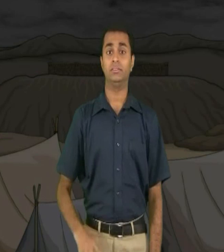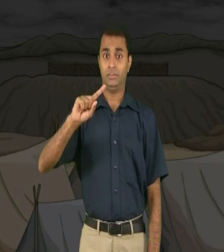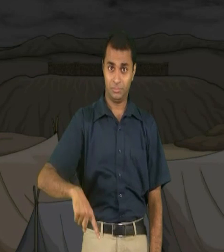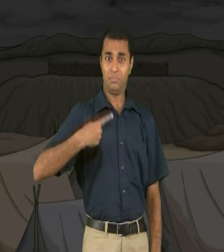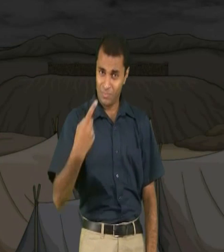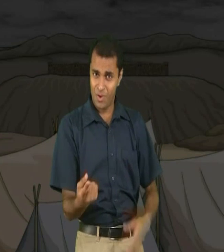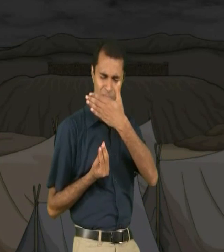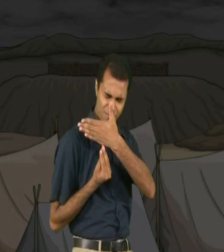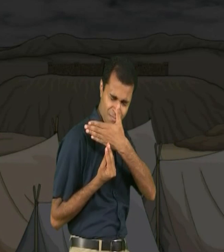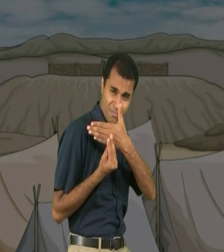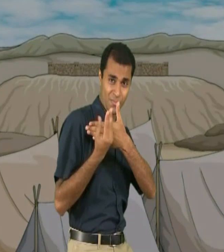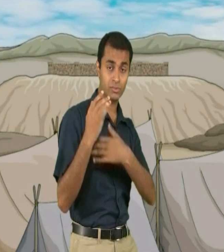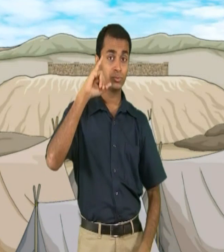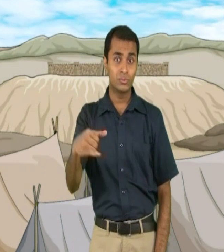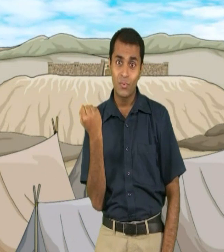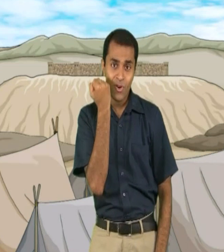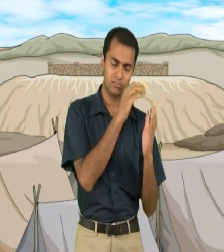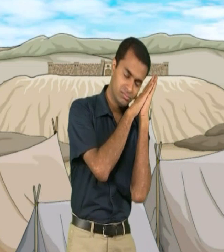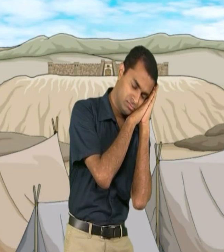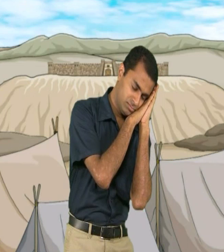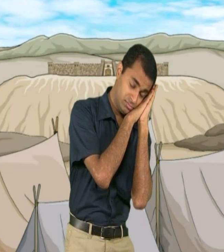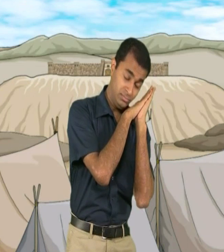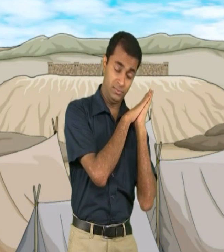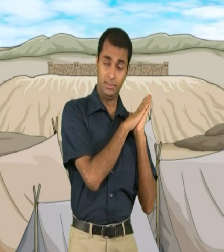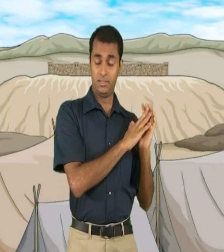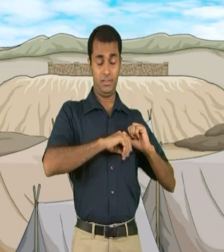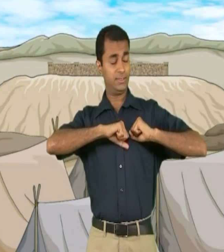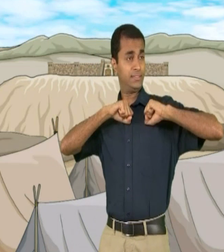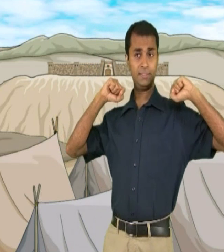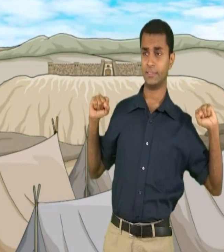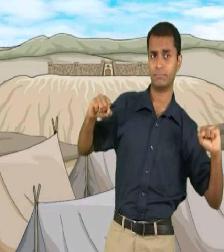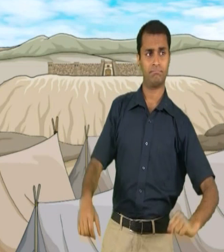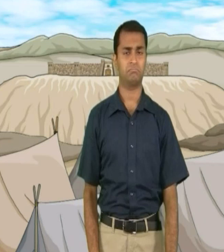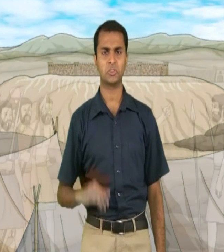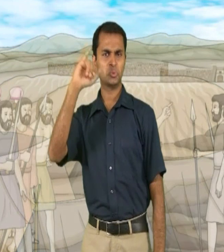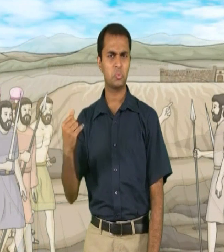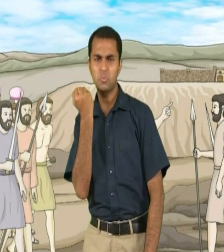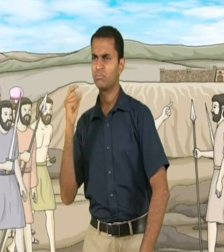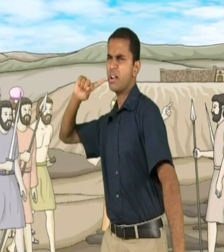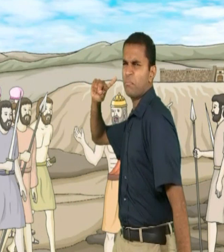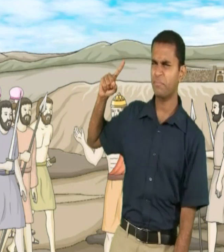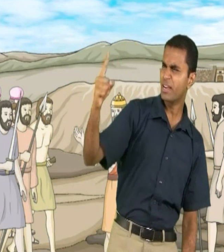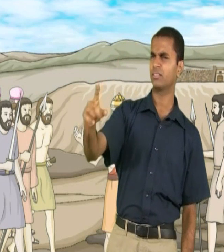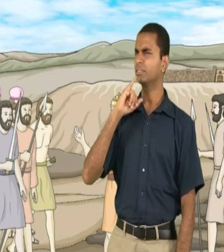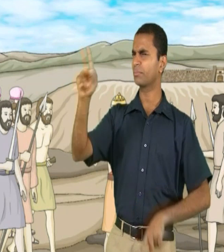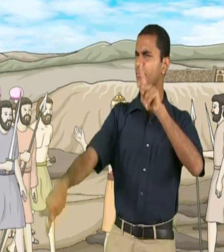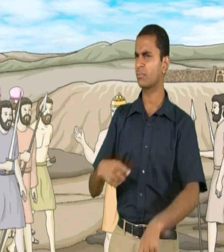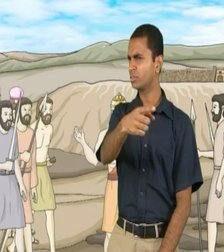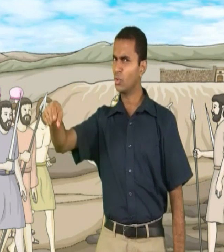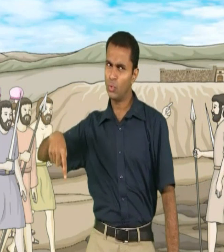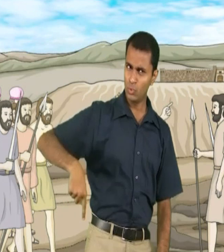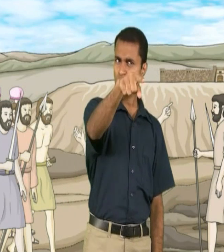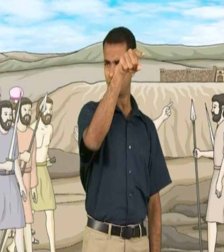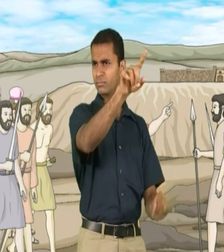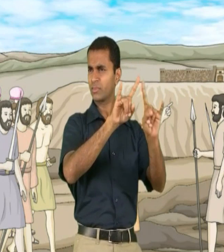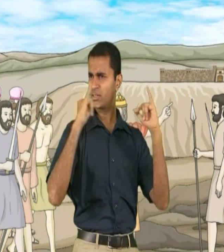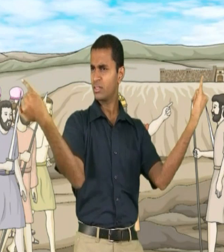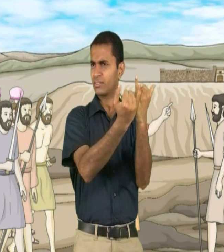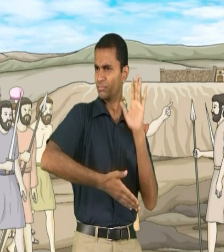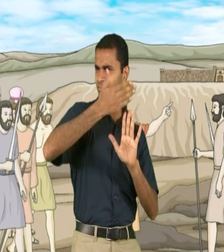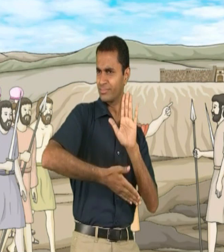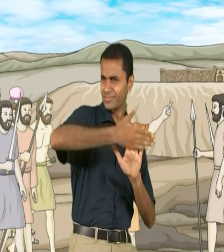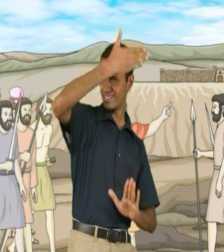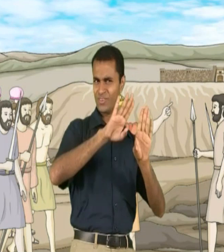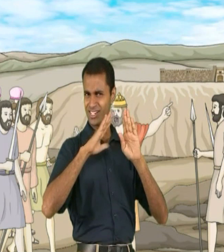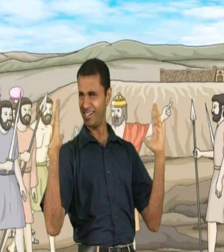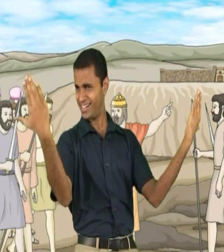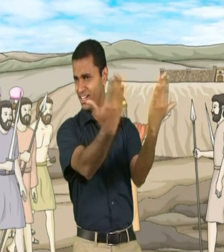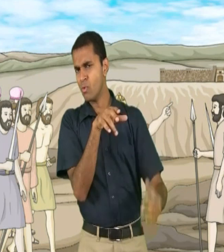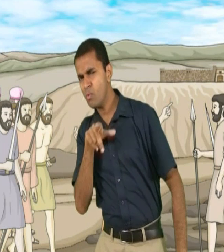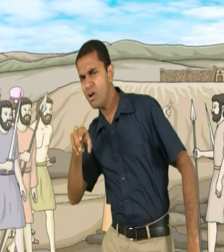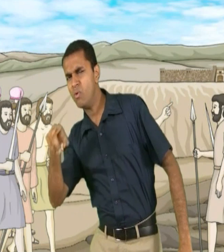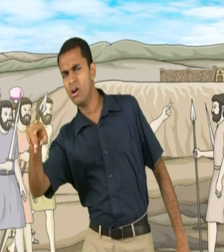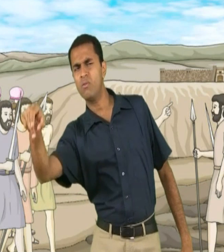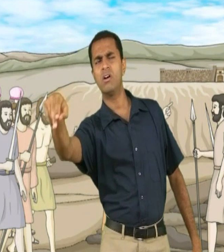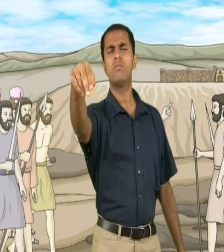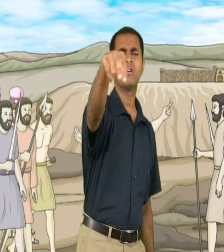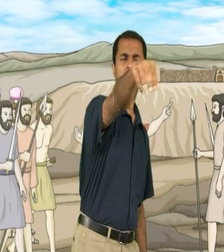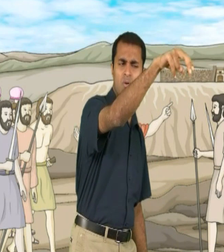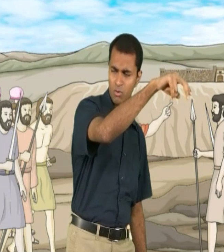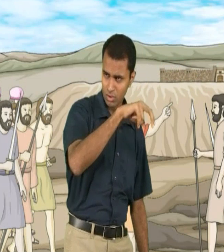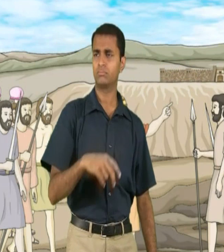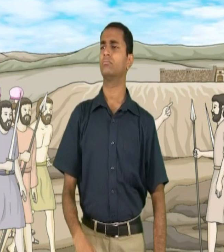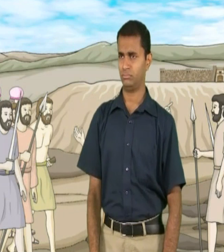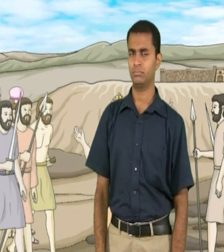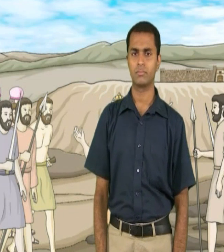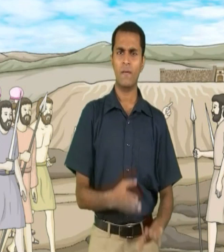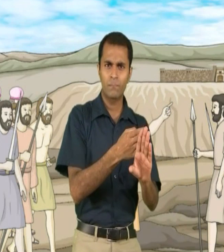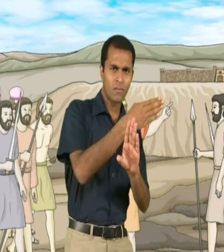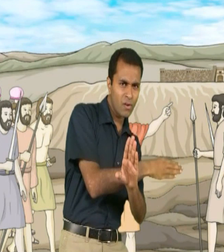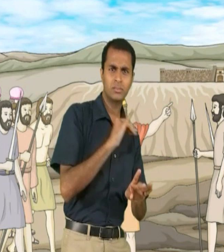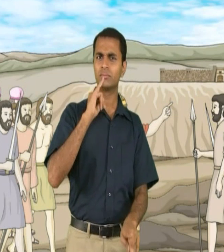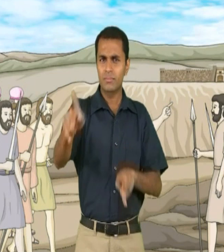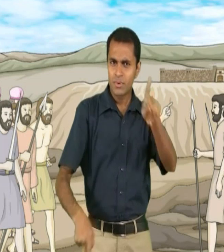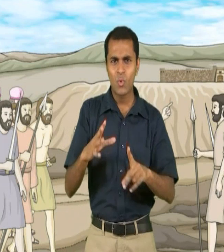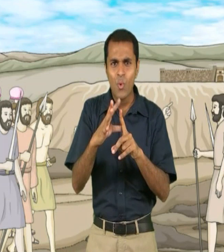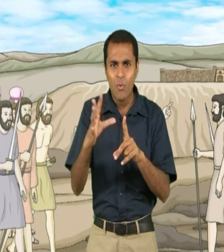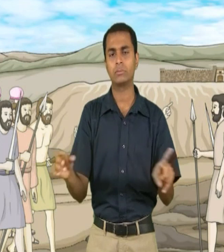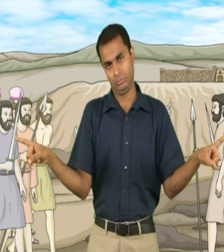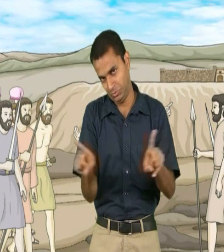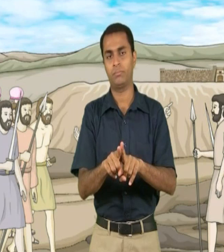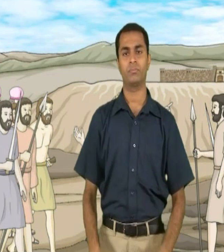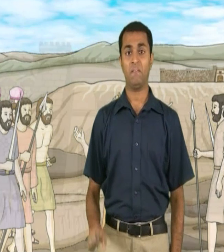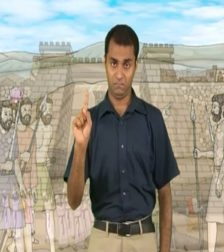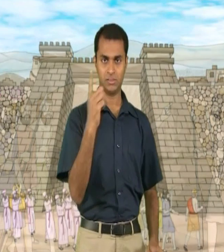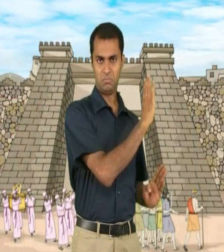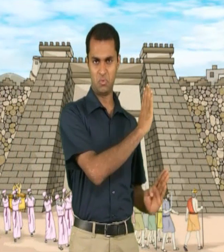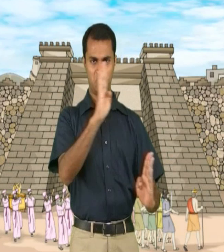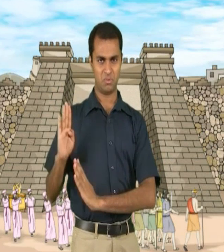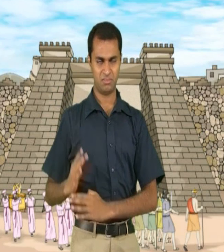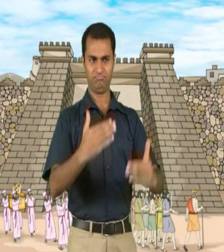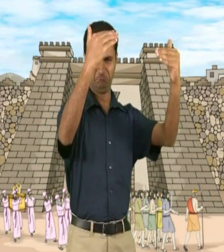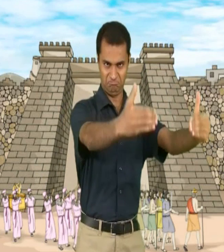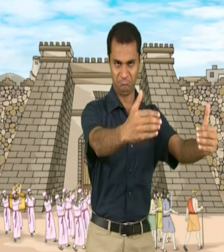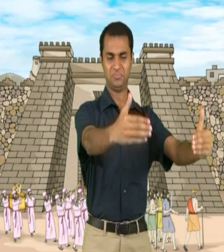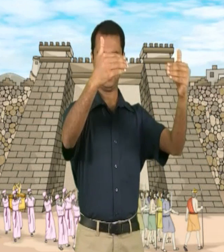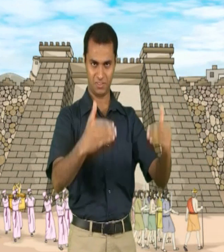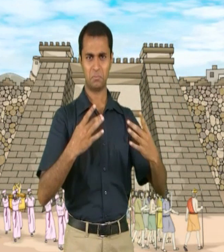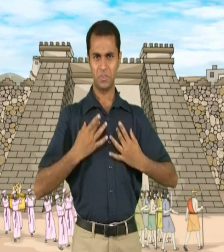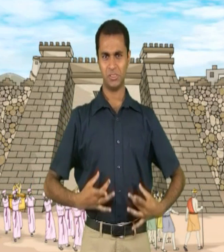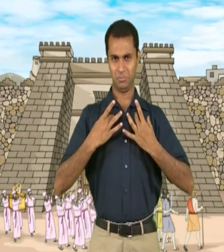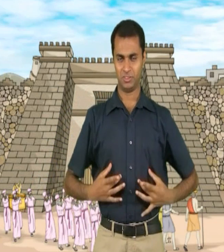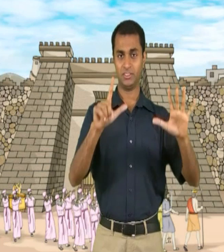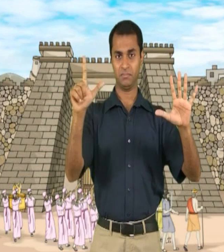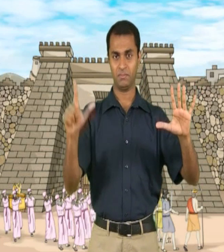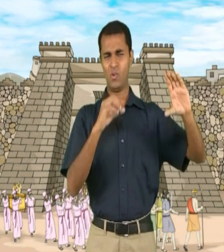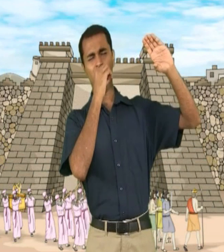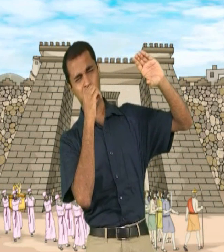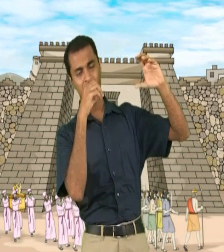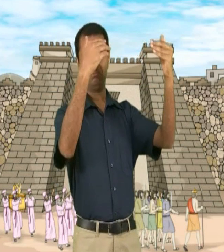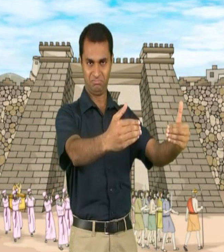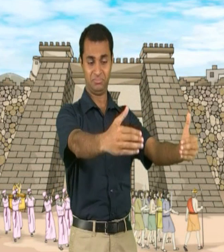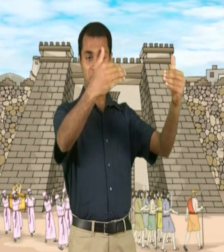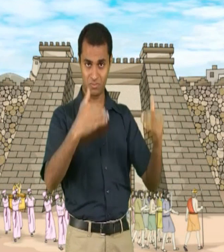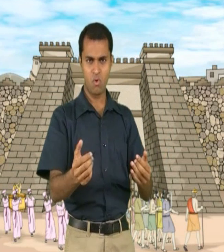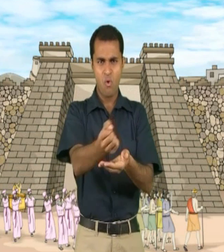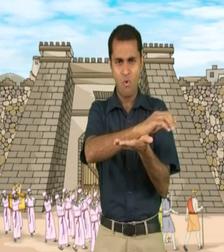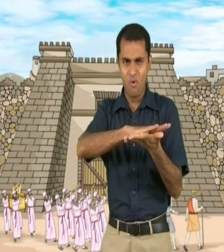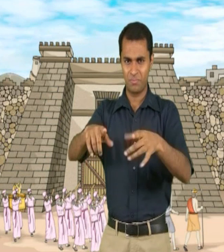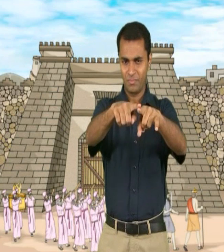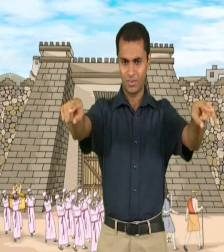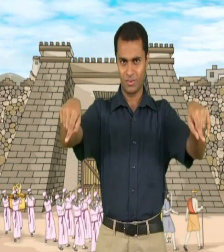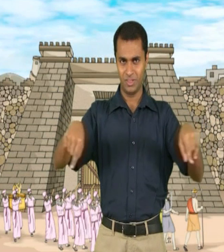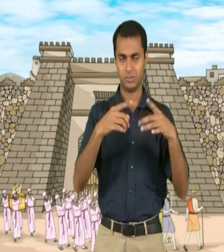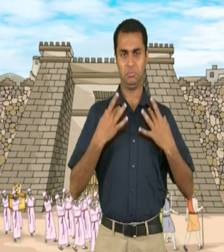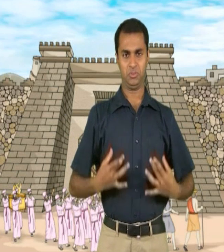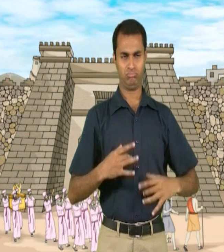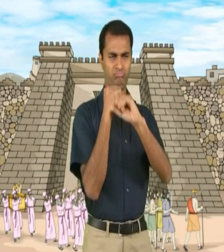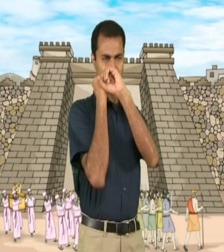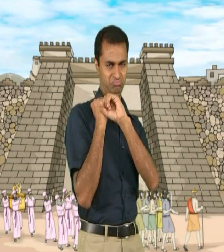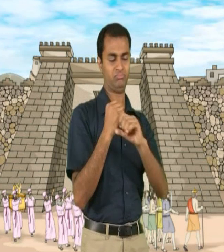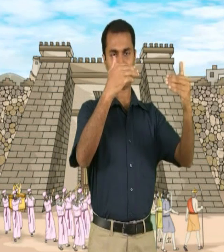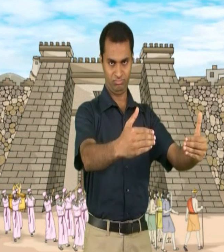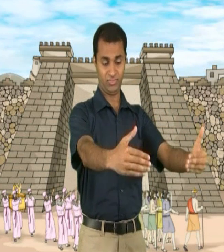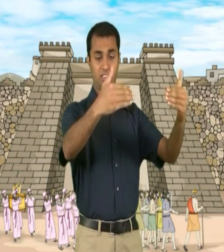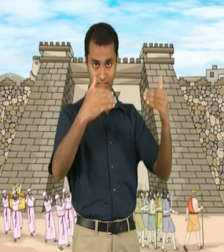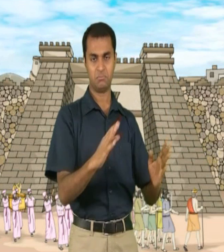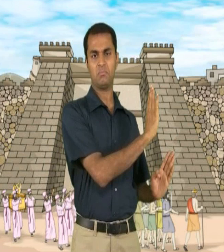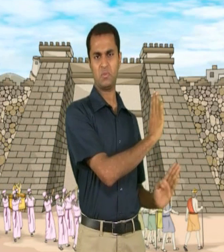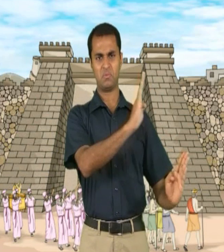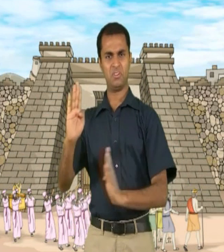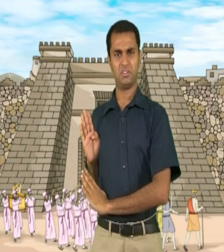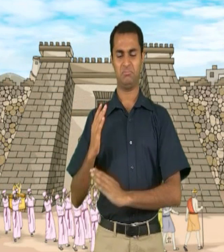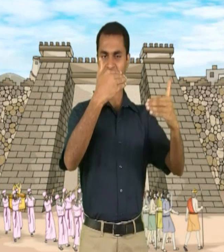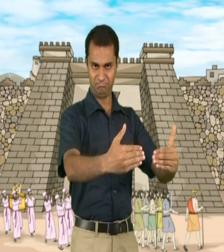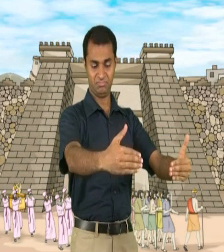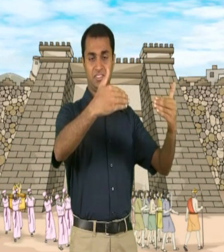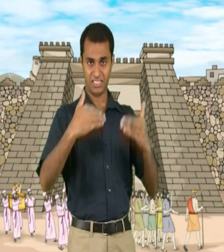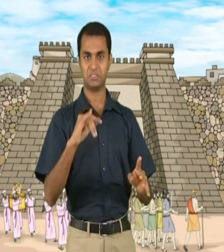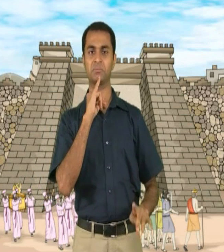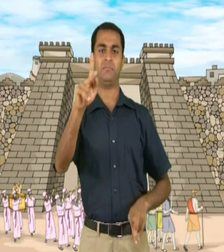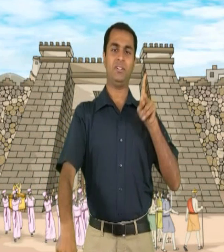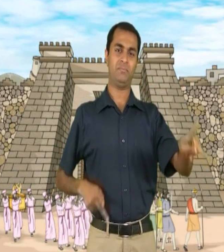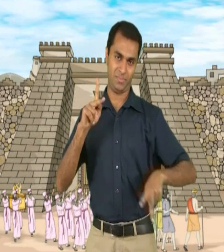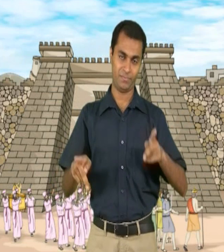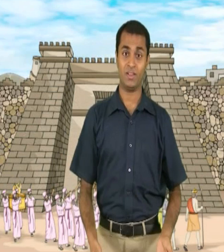Joshua got up early the next morning, and the priests took the ark of the LORD. And the seven priests carrying seven rams’ horns kept marching ahead of the ark of the LORD and blowing the horns.